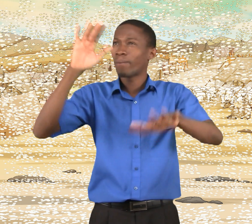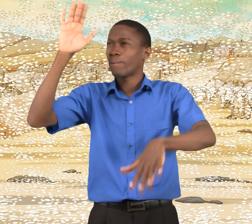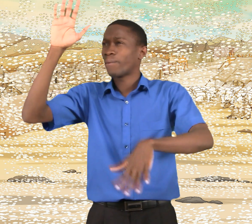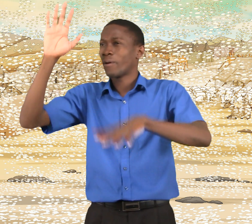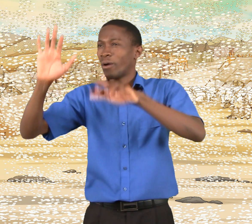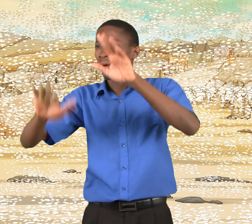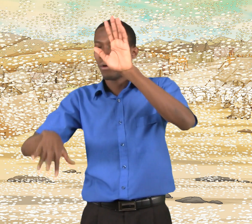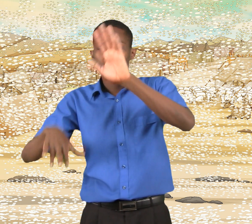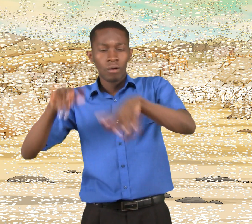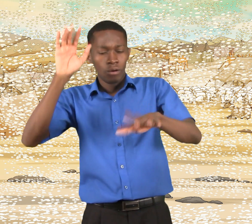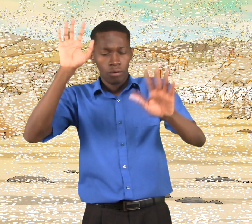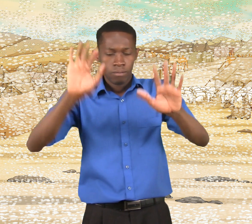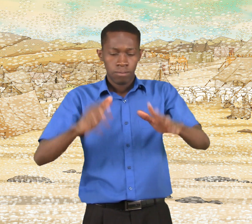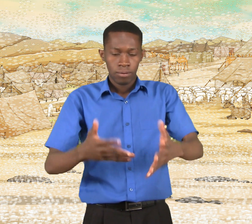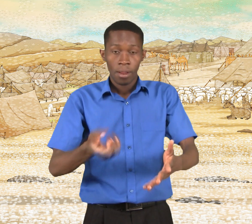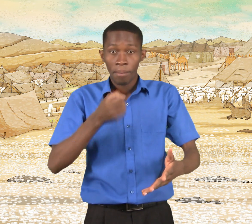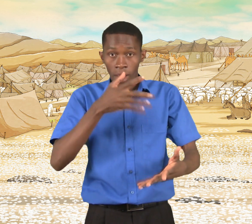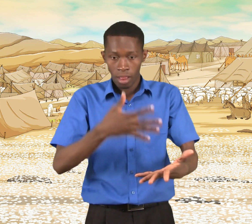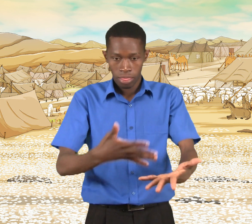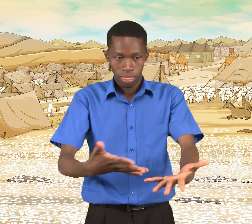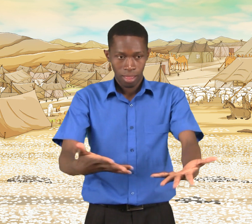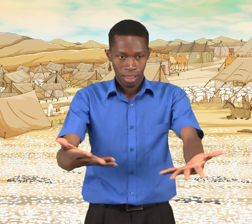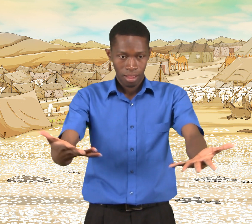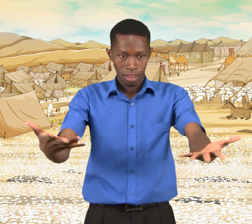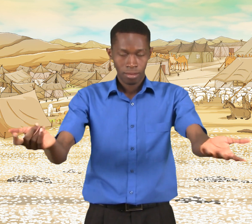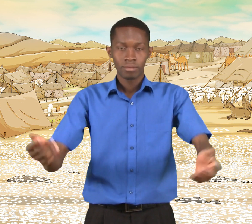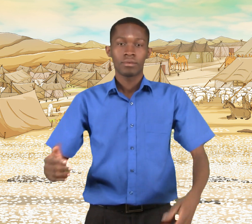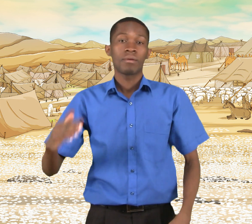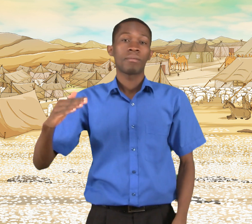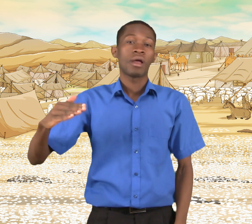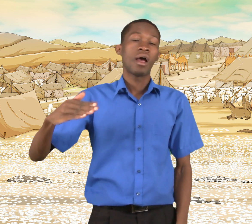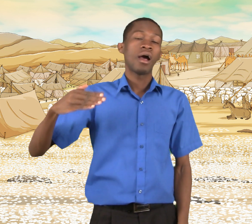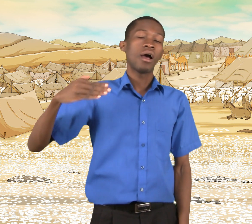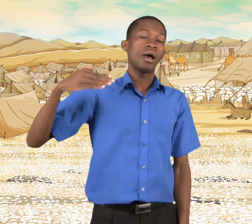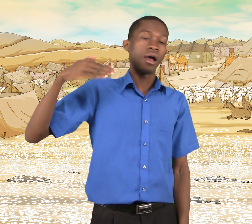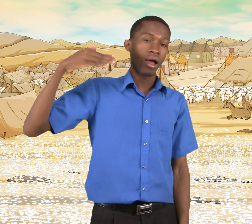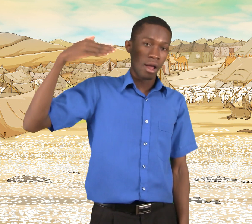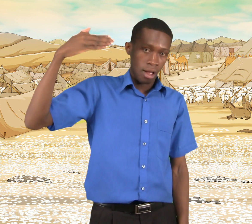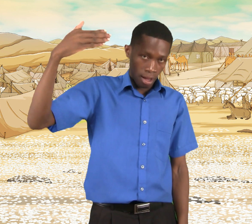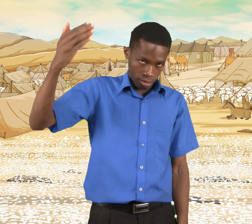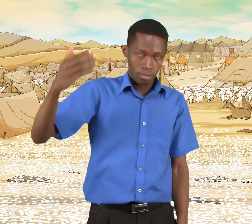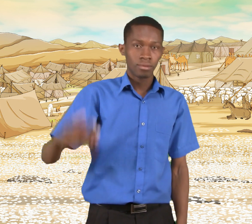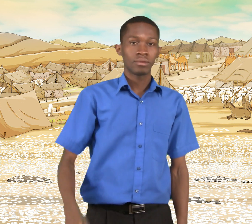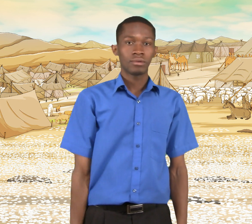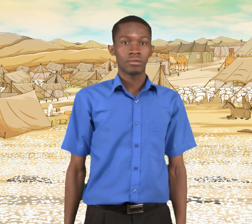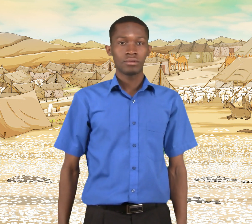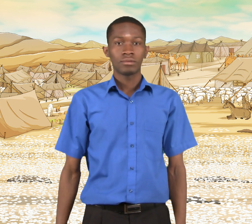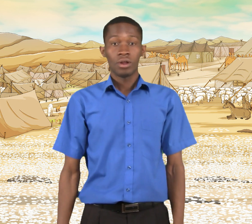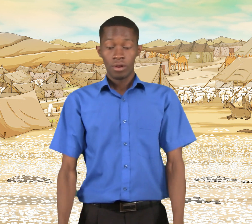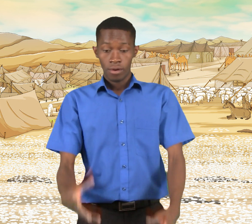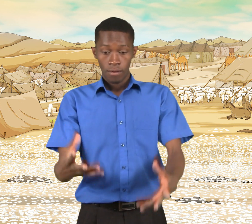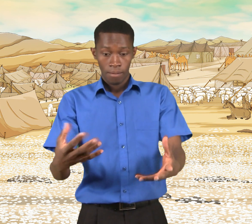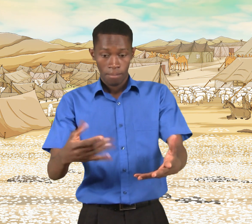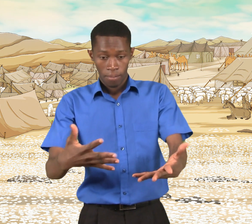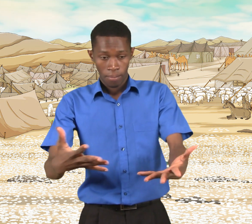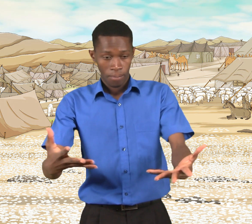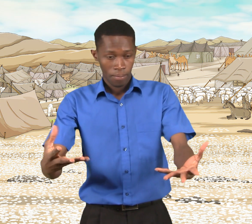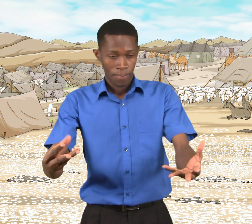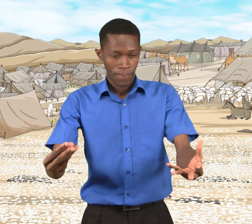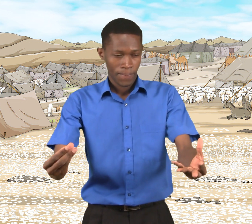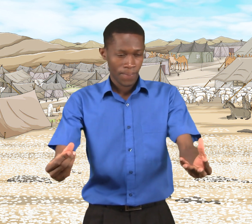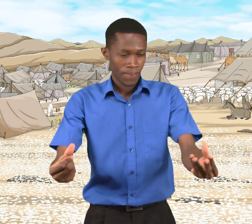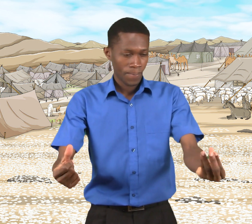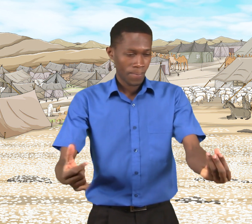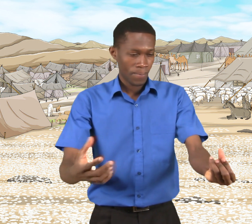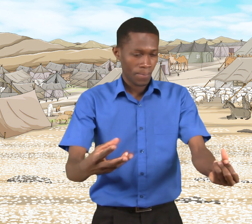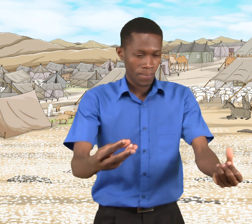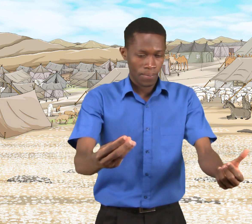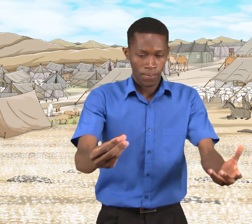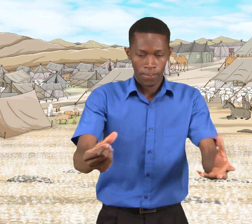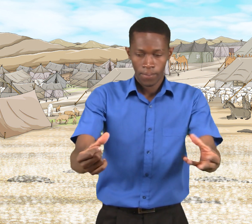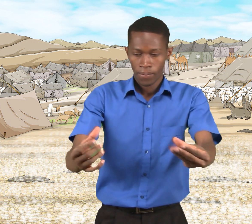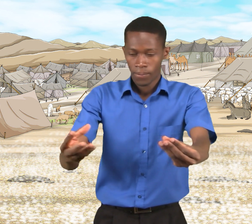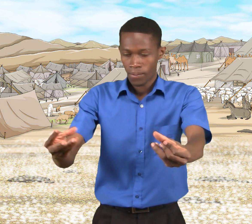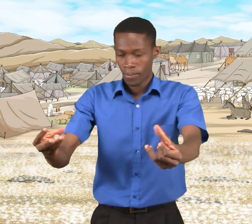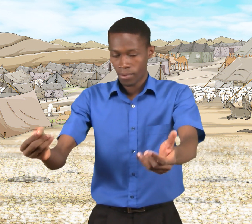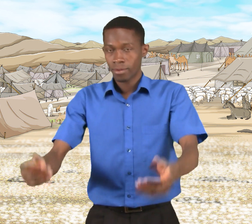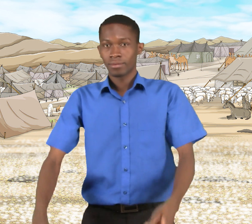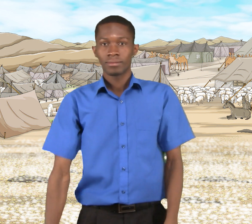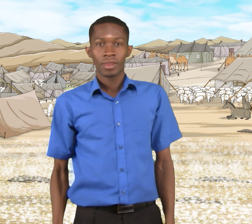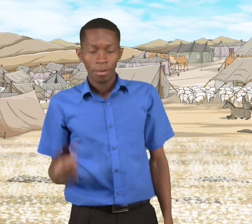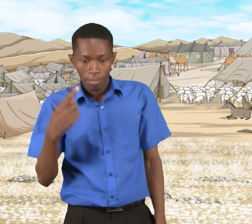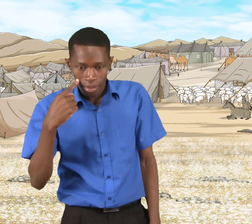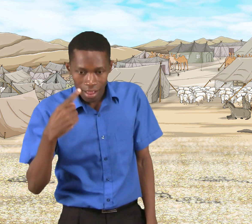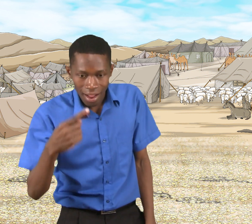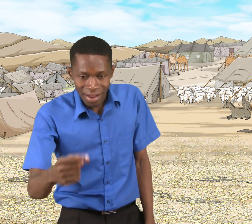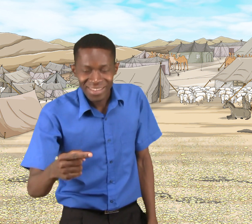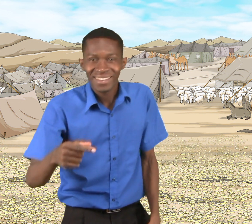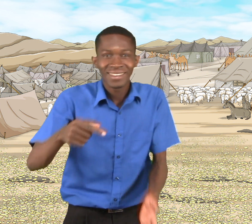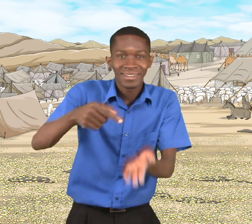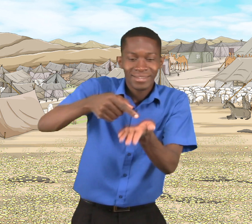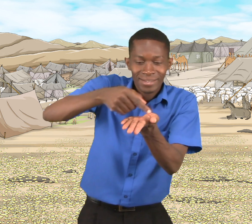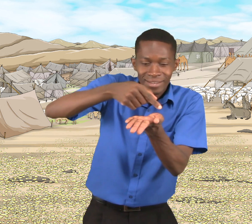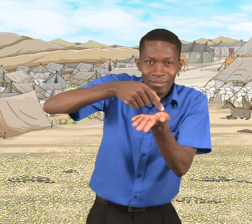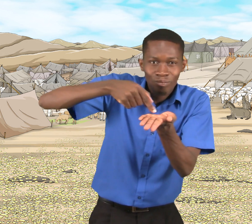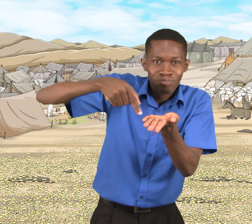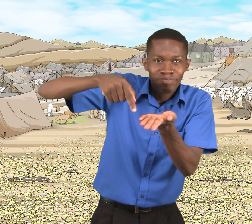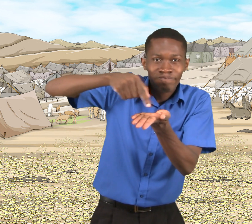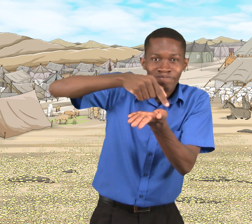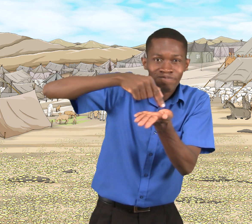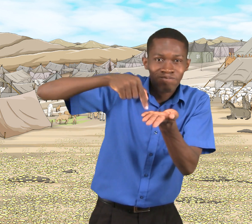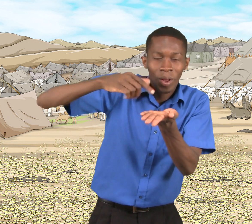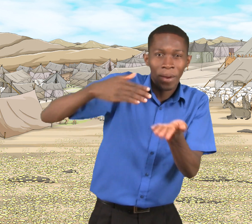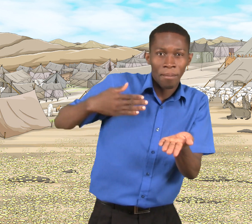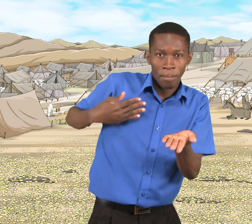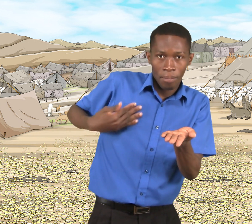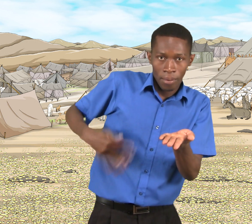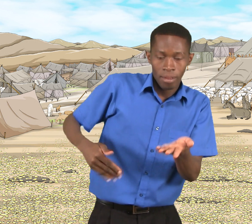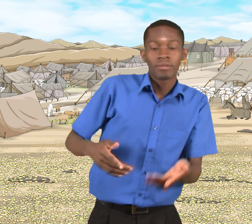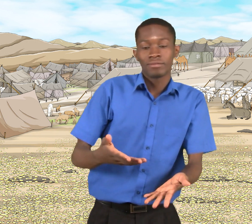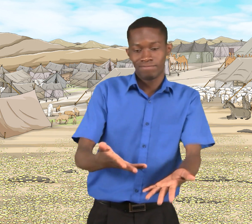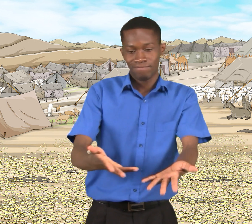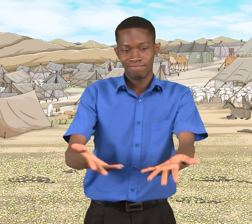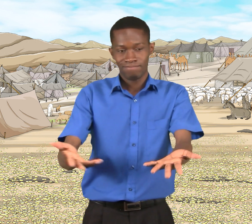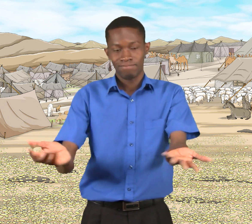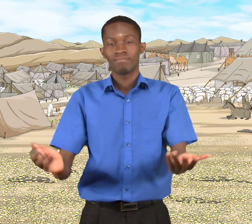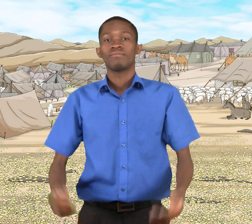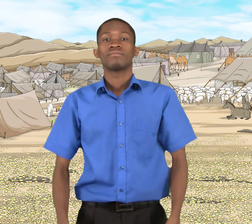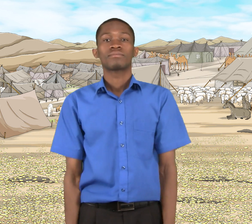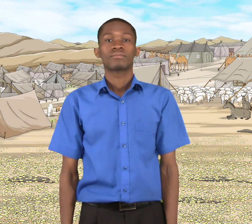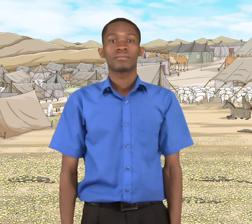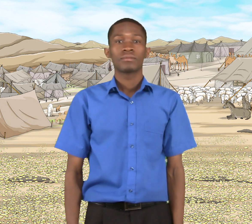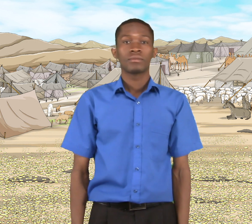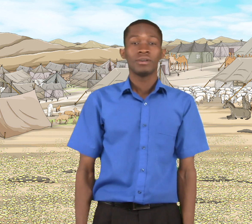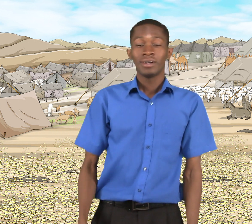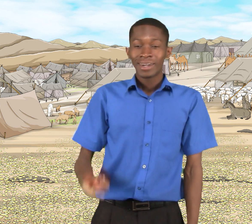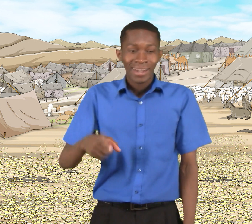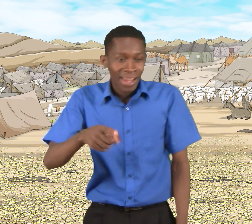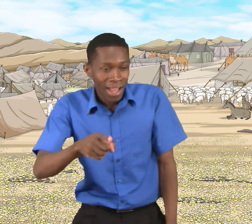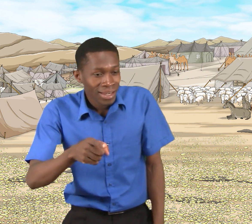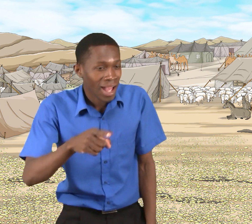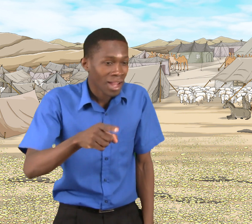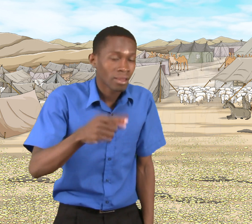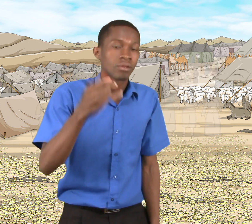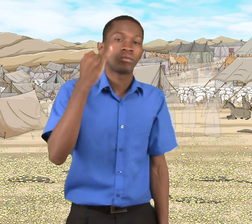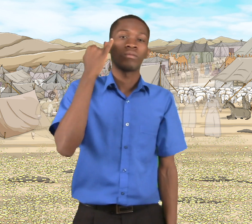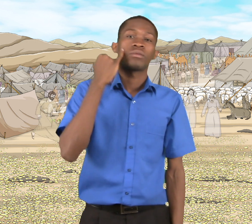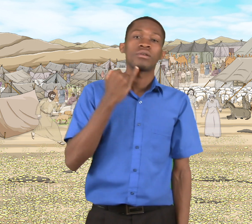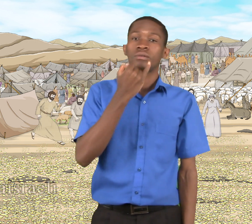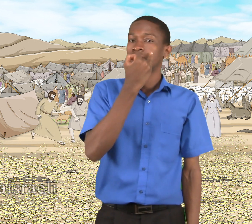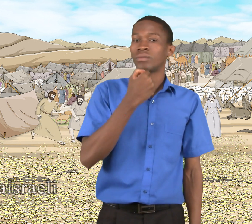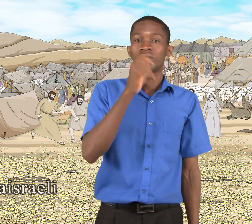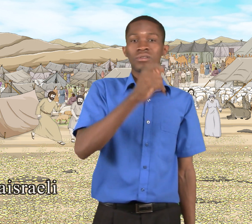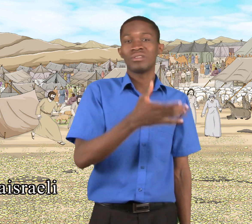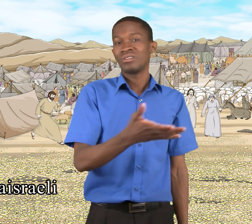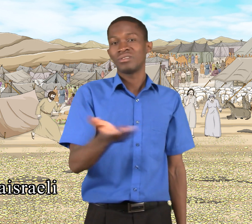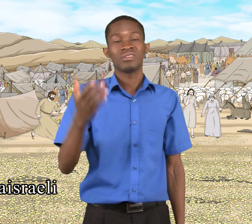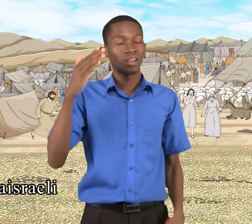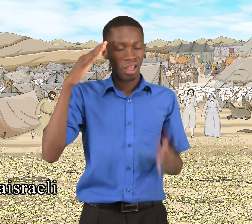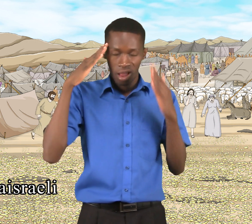When the layer of dew had evaporated, there were thin flakes on the desert floor, as fine as frost on the ground.